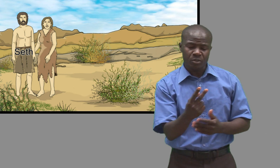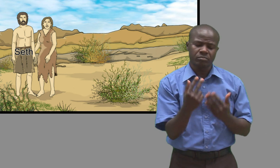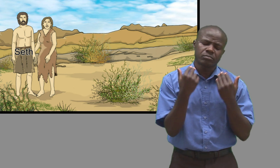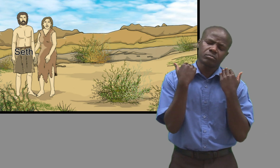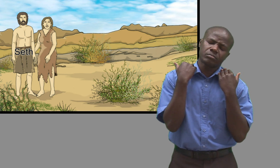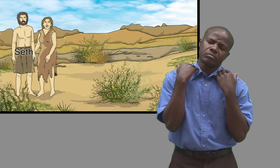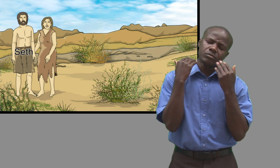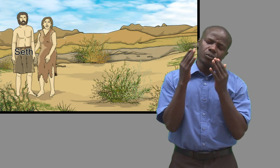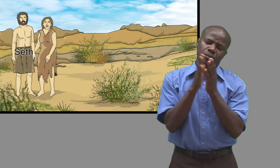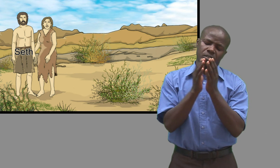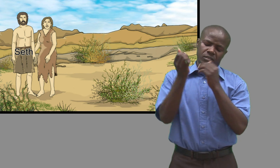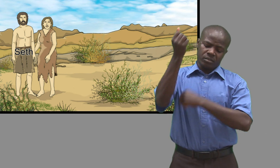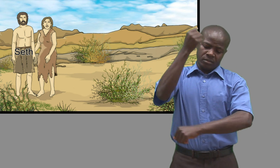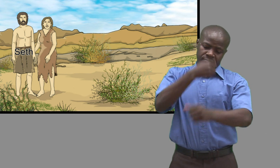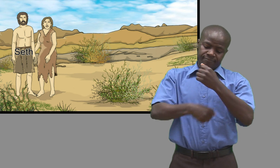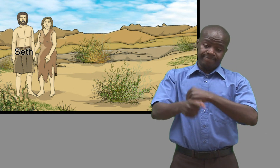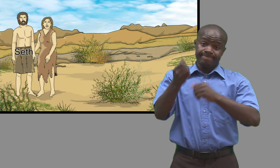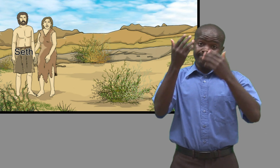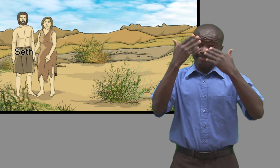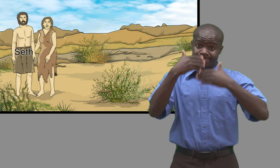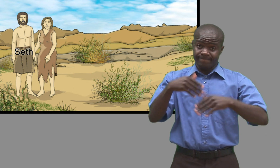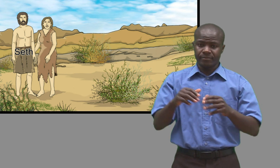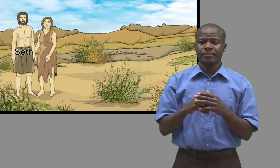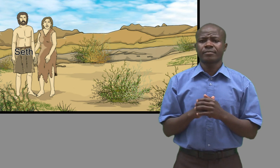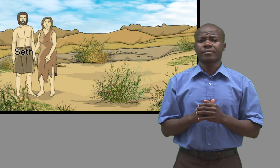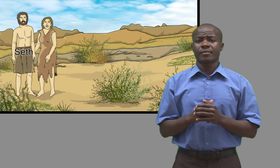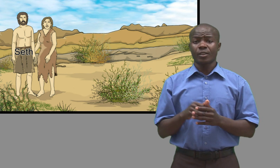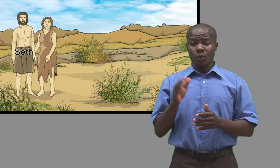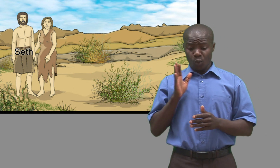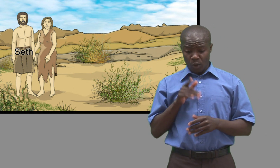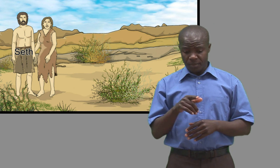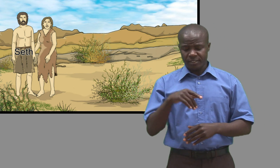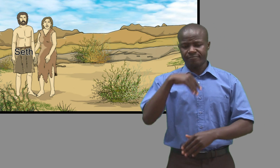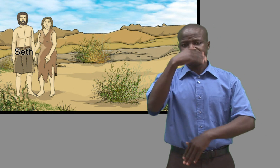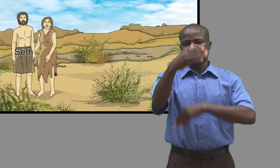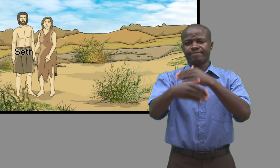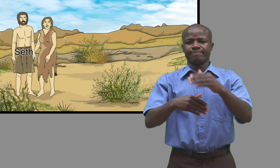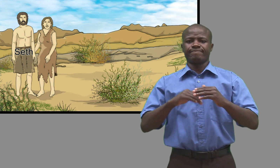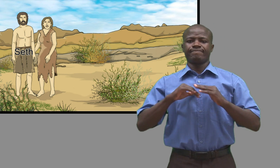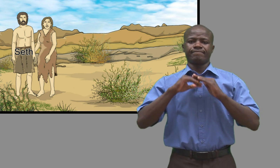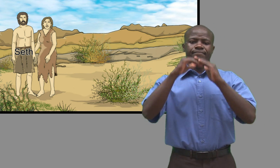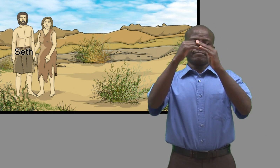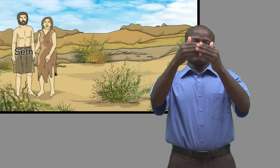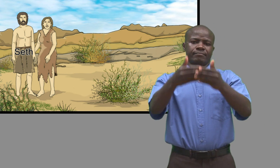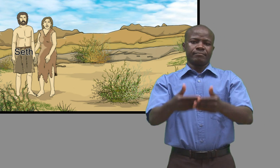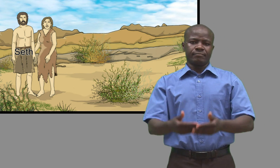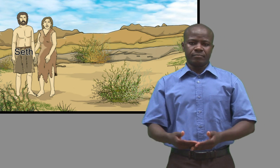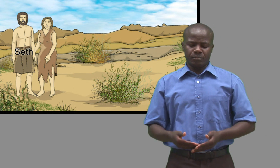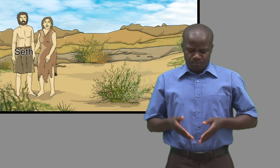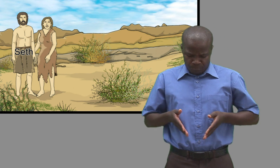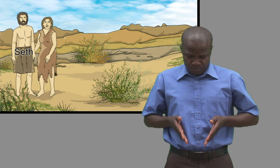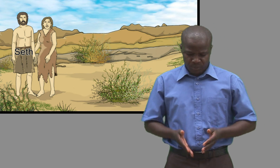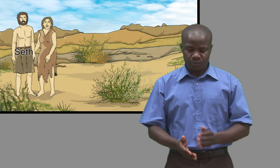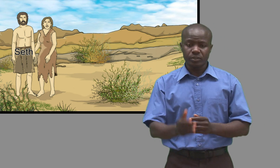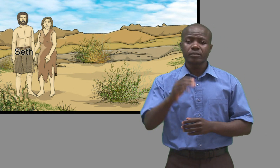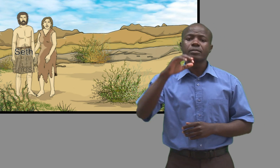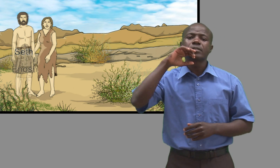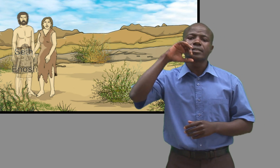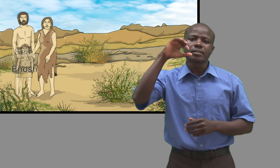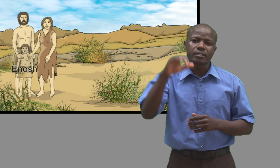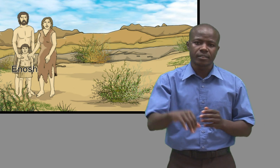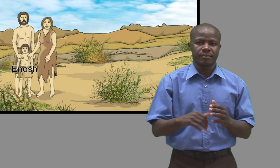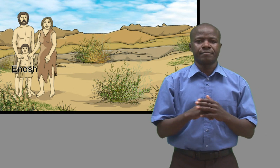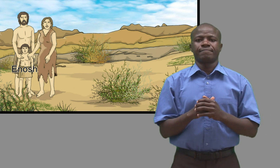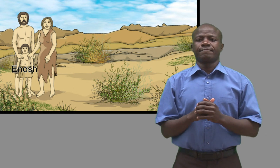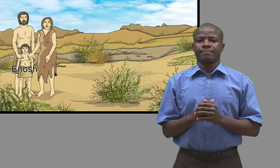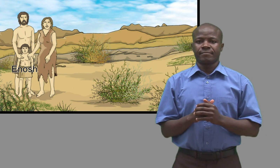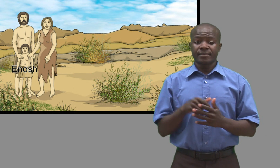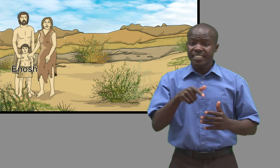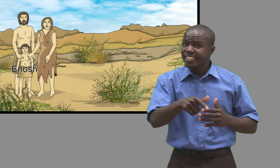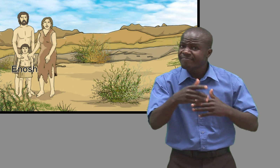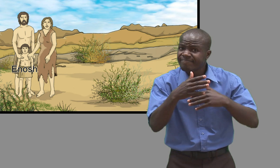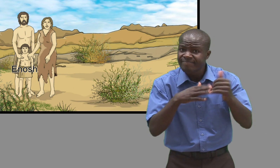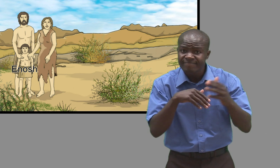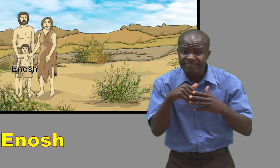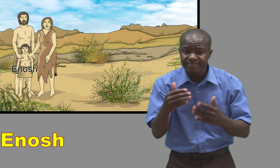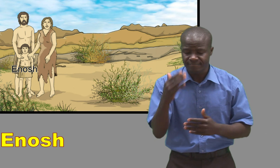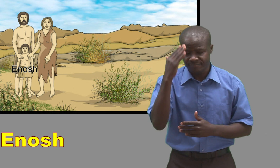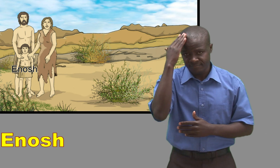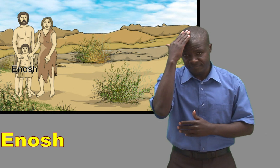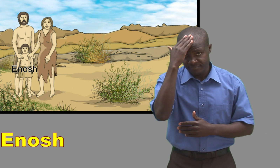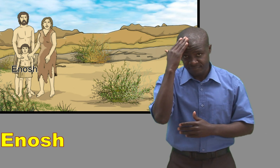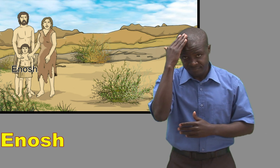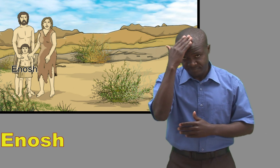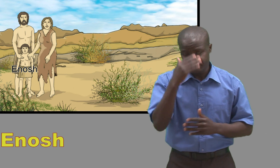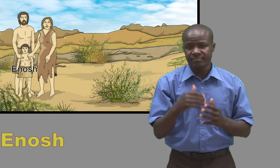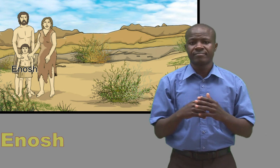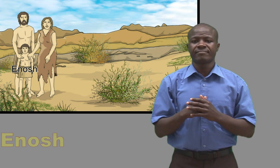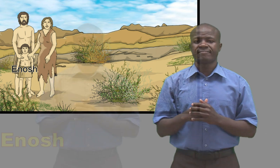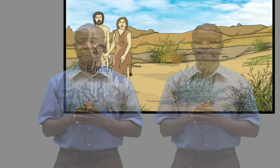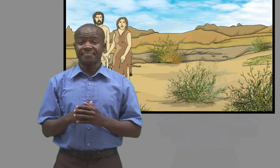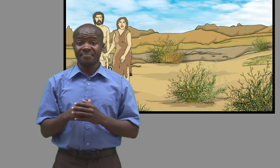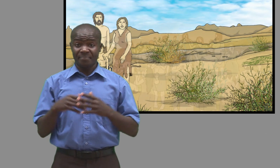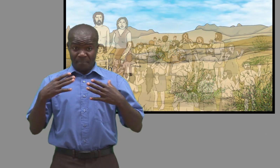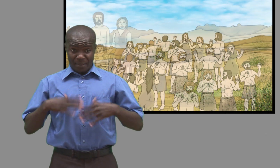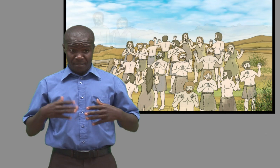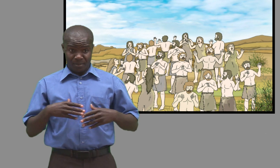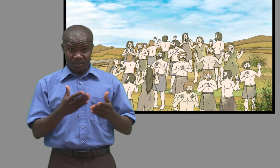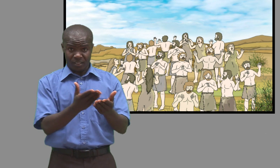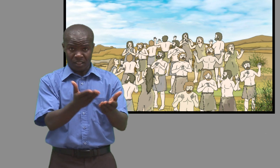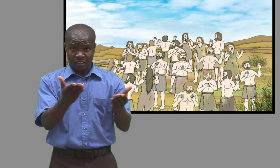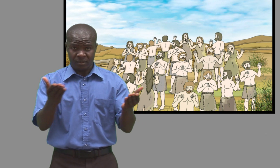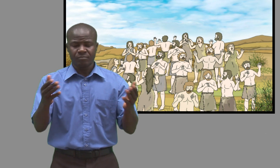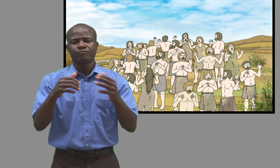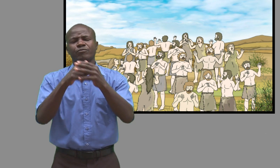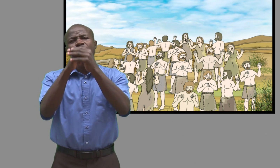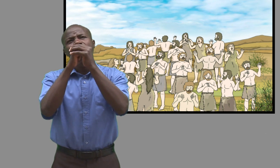And to Seth also a son was born, and he called him Enosh.